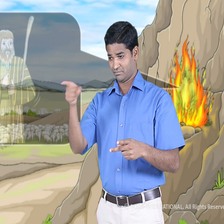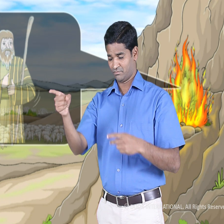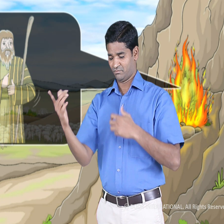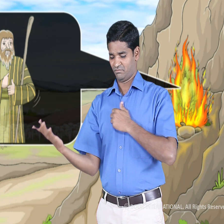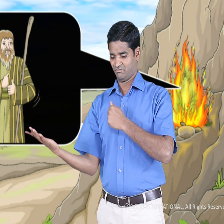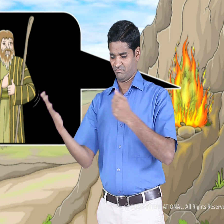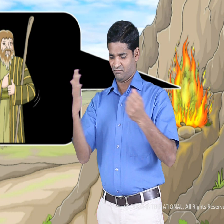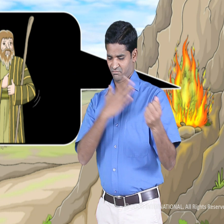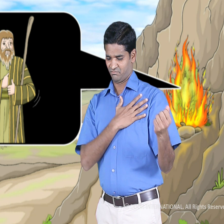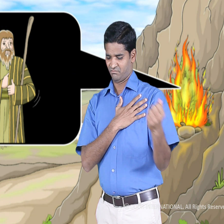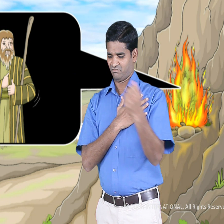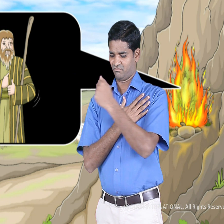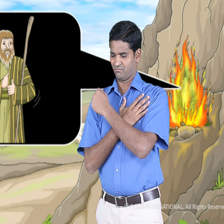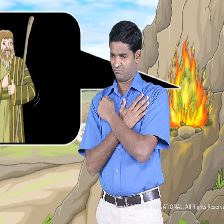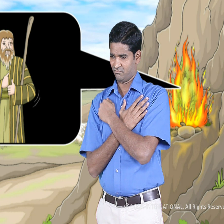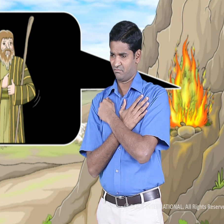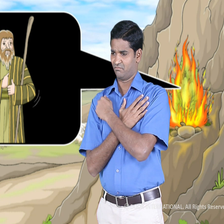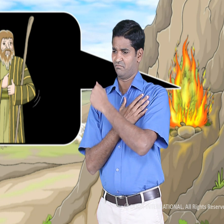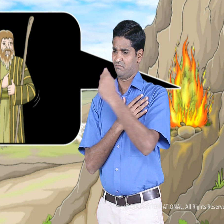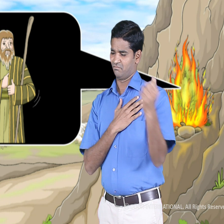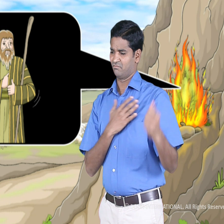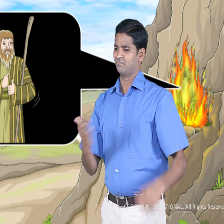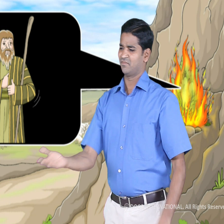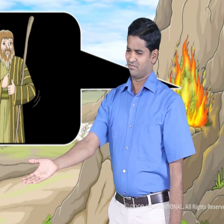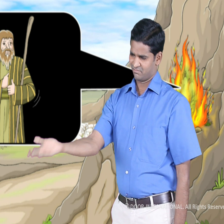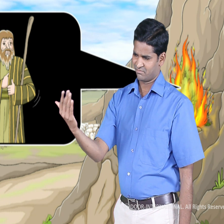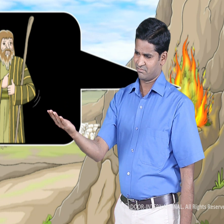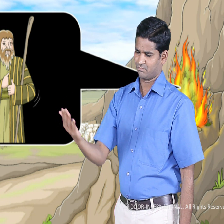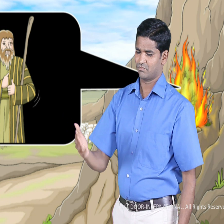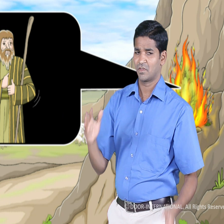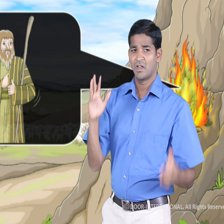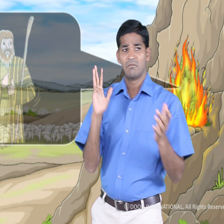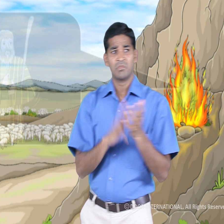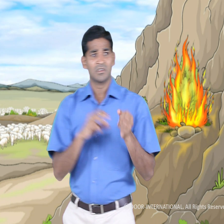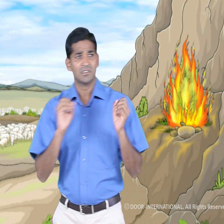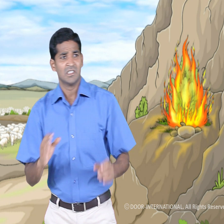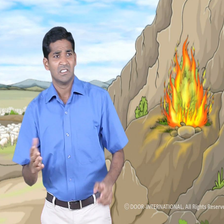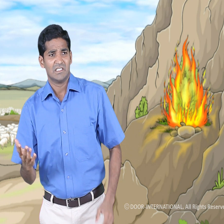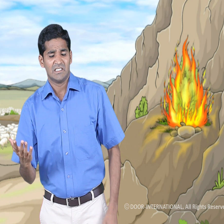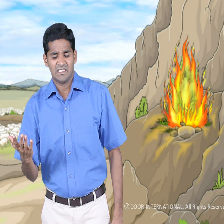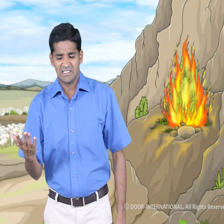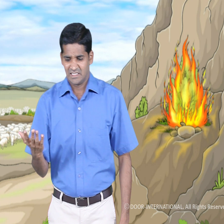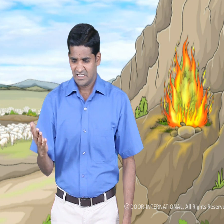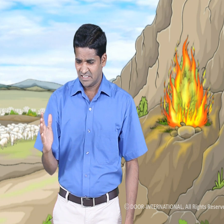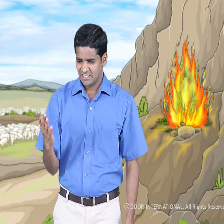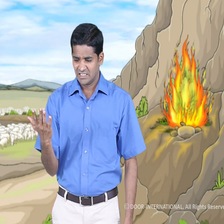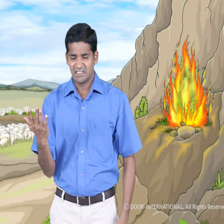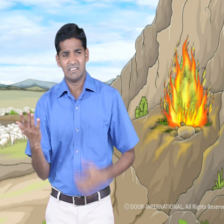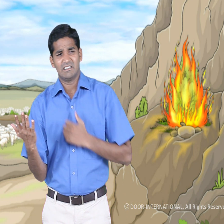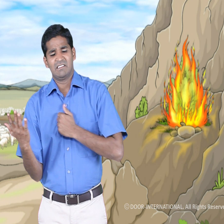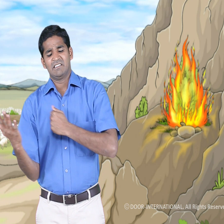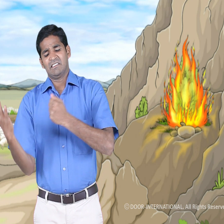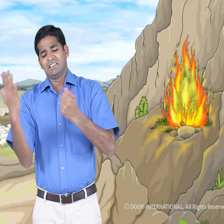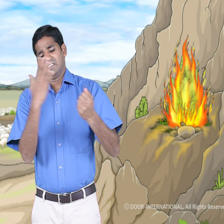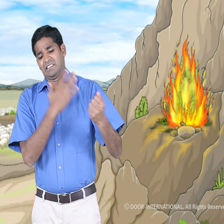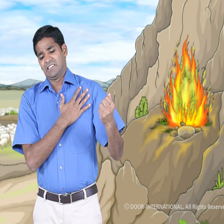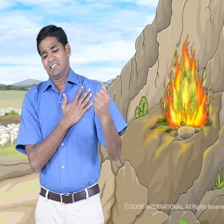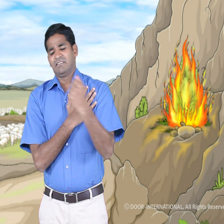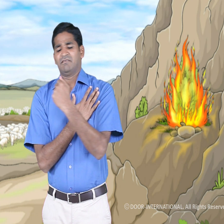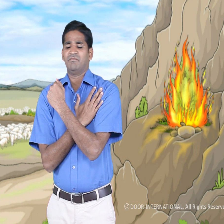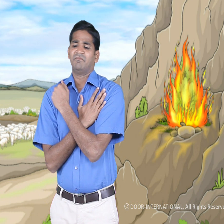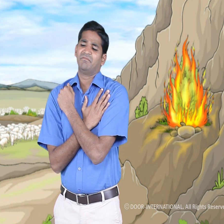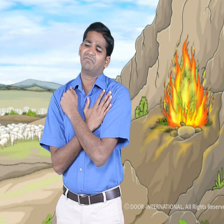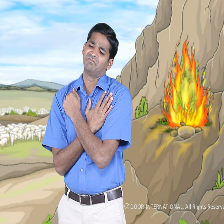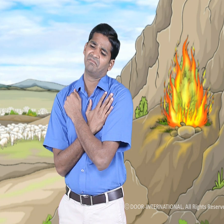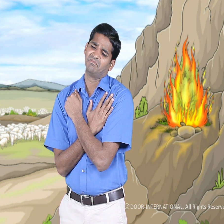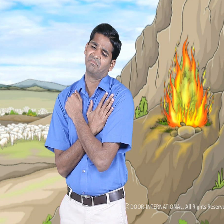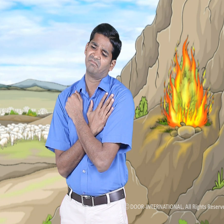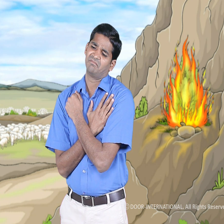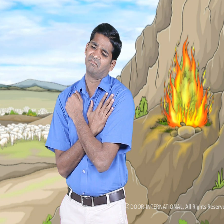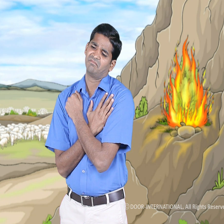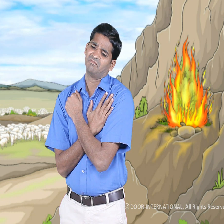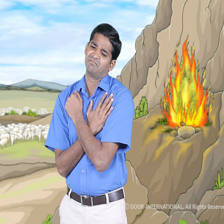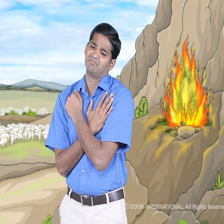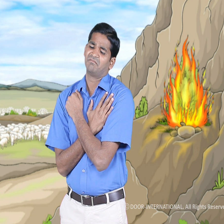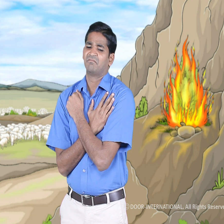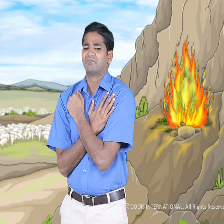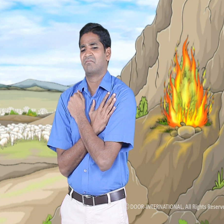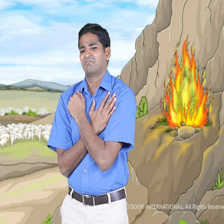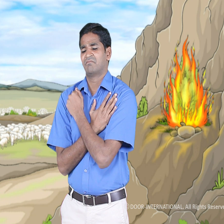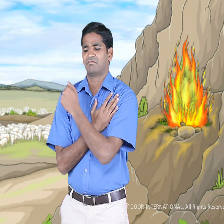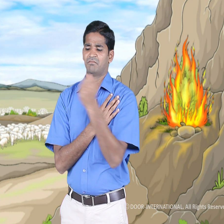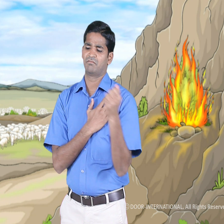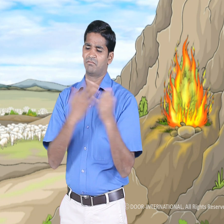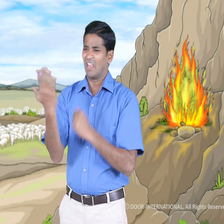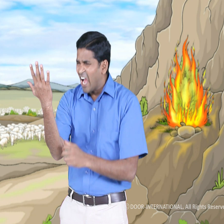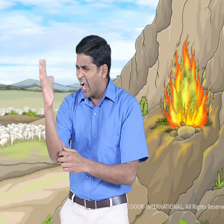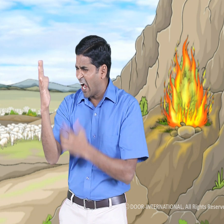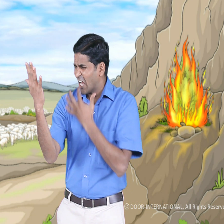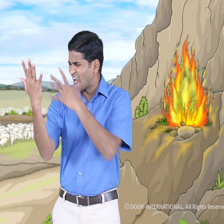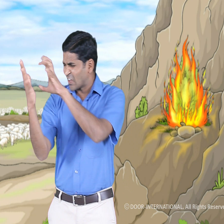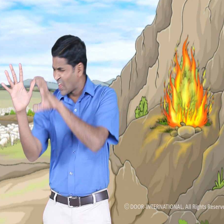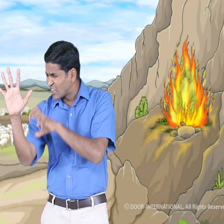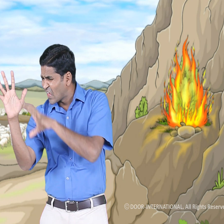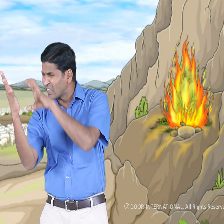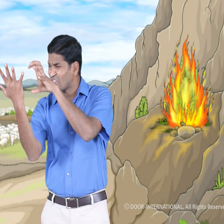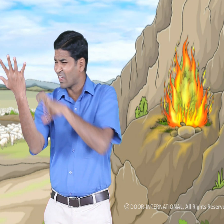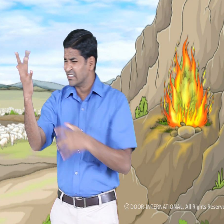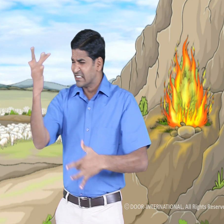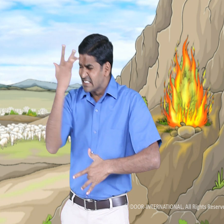Furthermore, the LORD said to Moses, “Put your hand inside your cloak.”